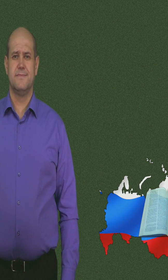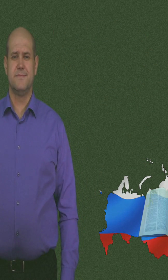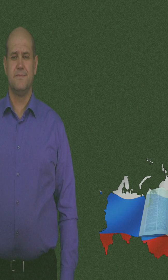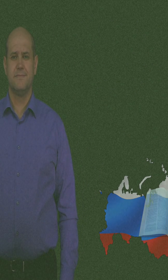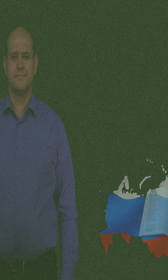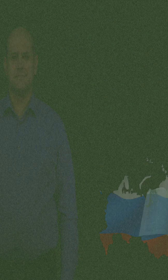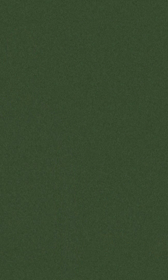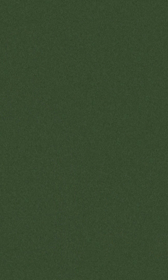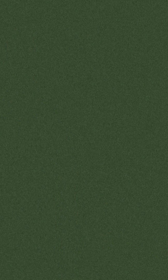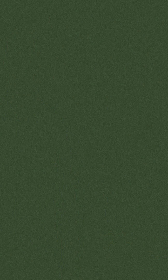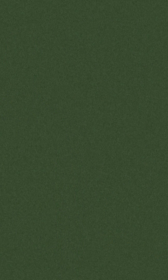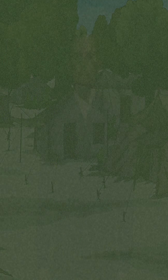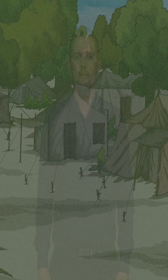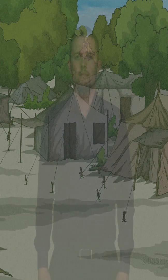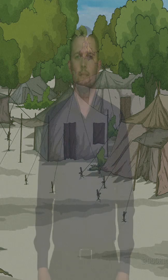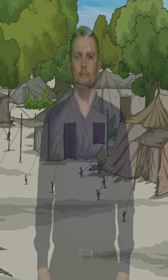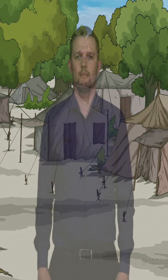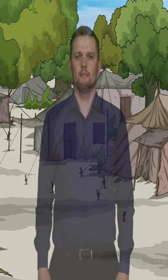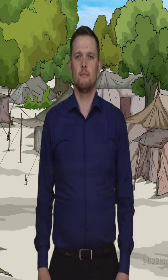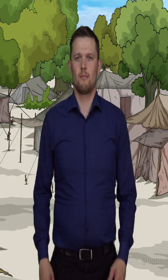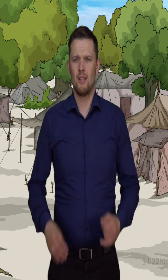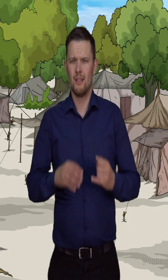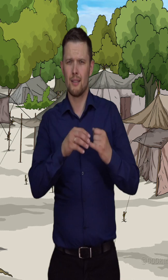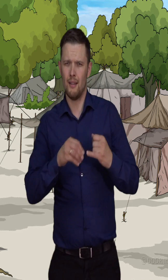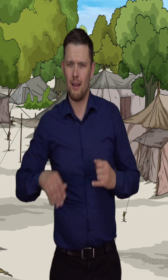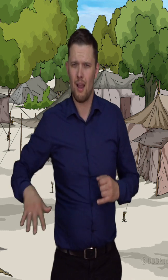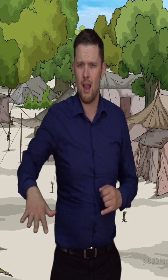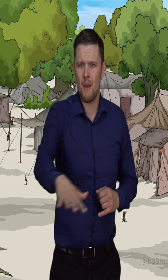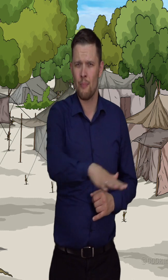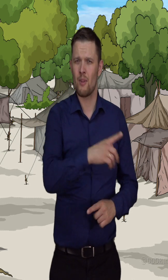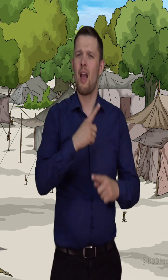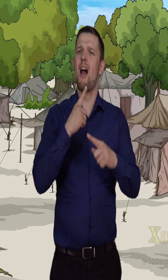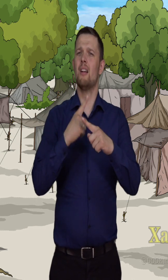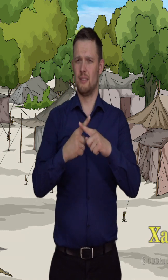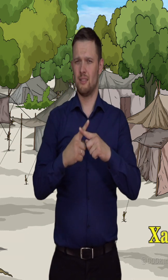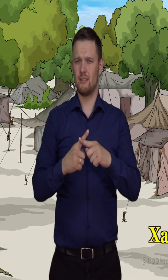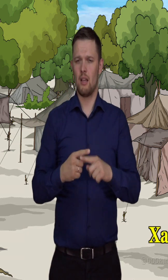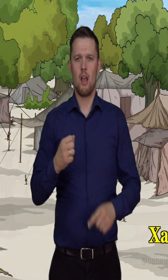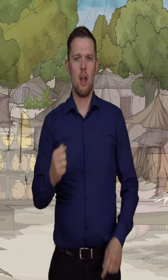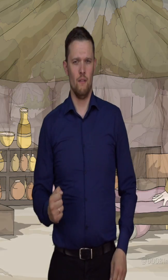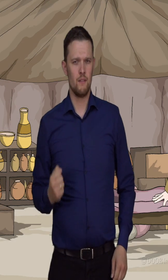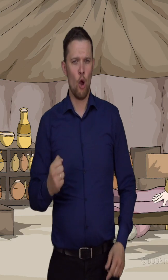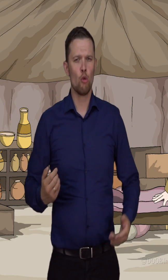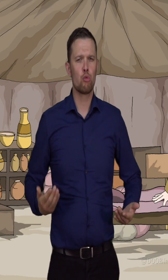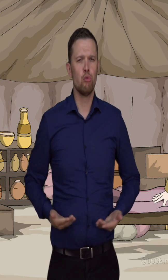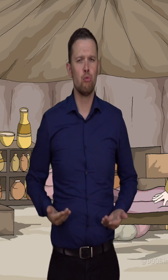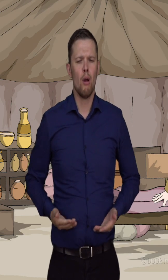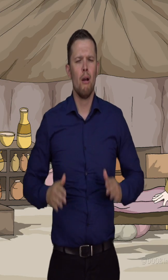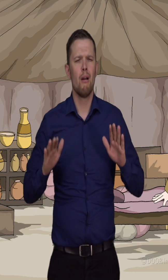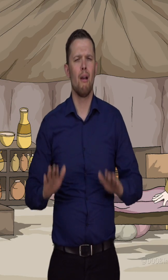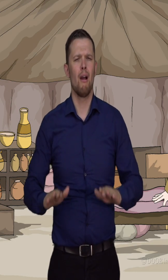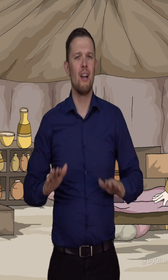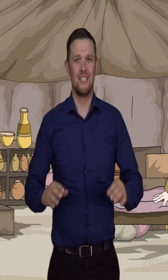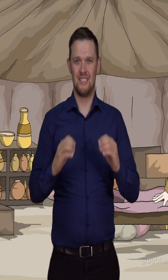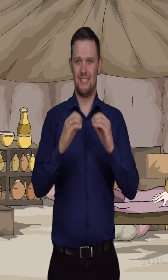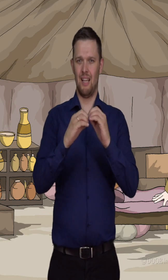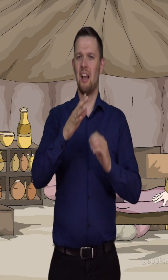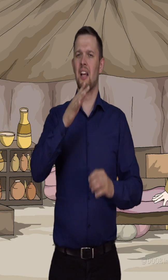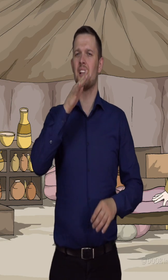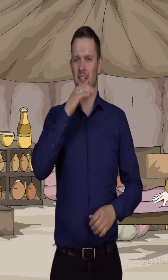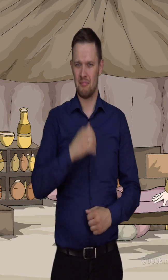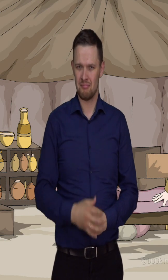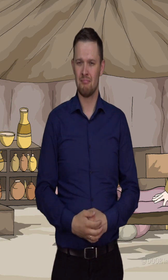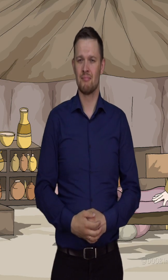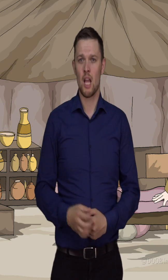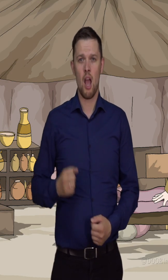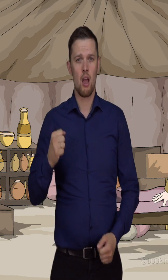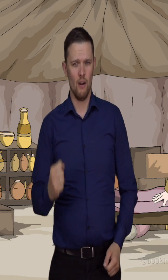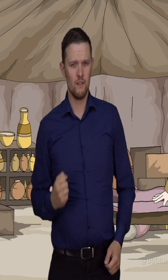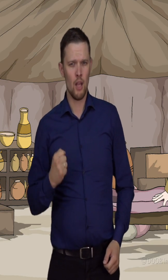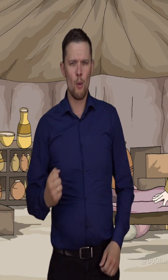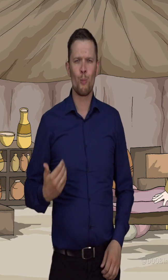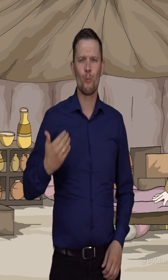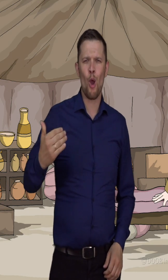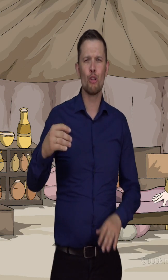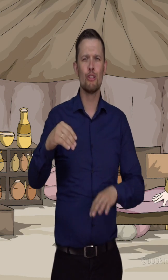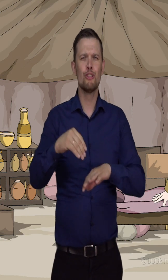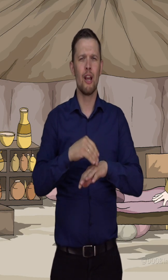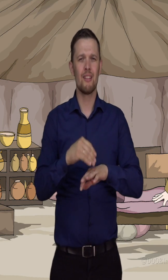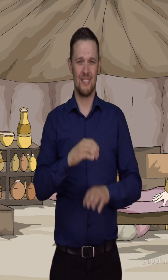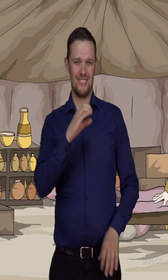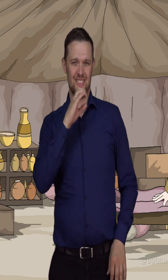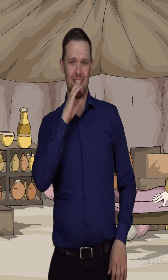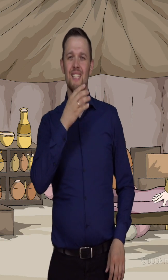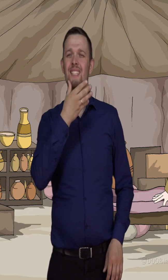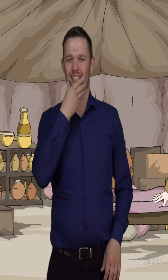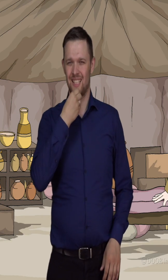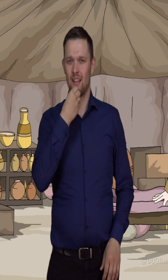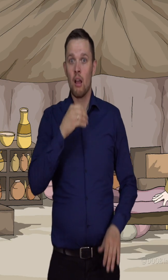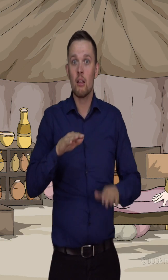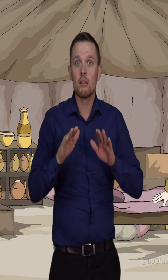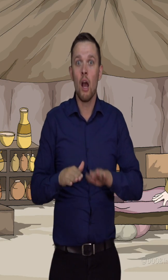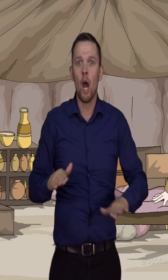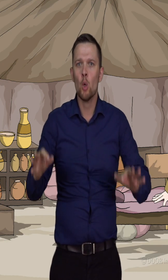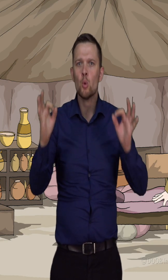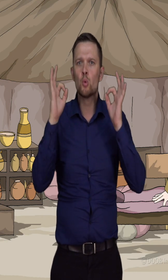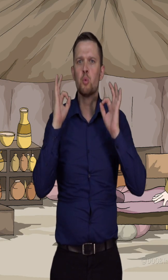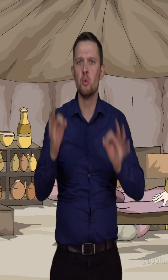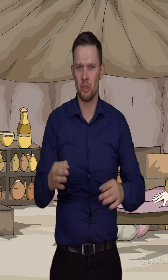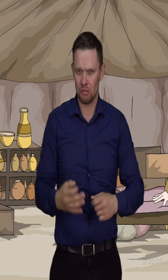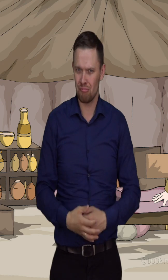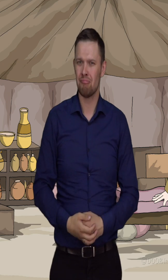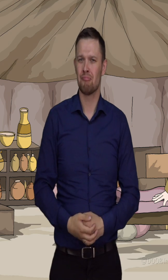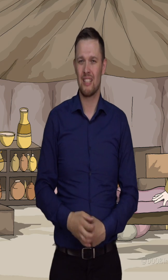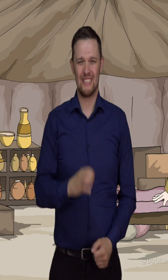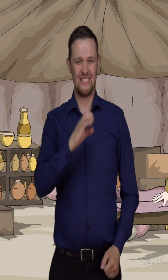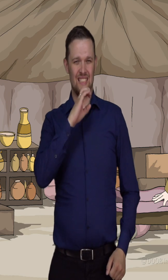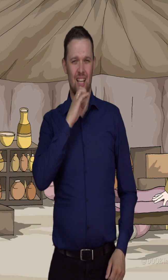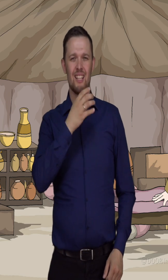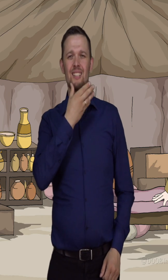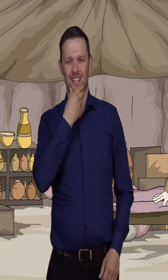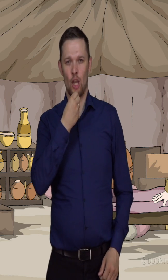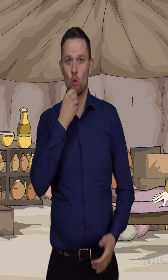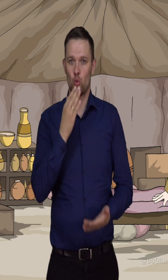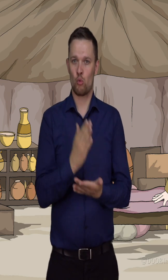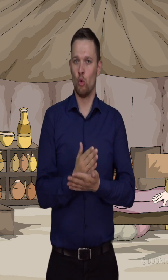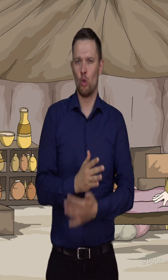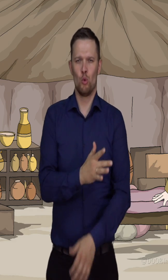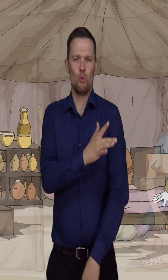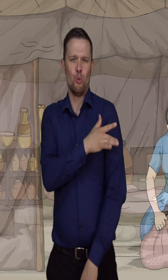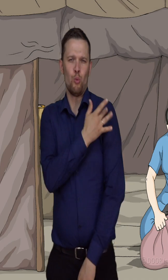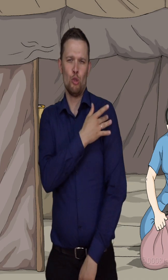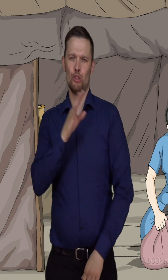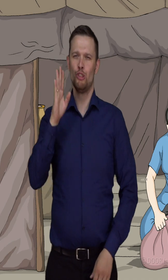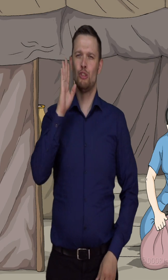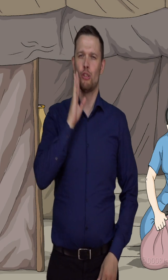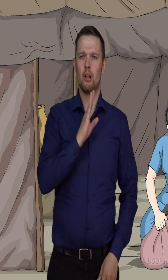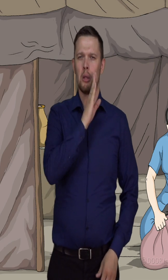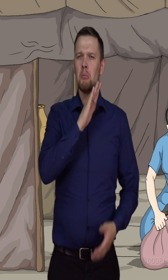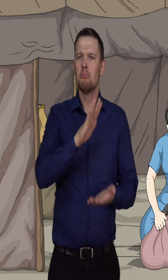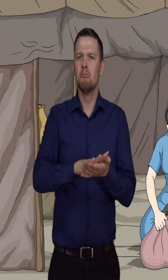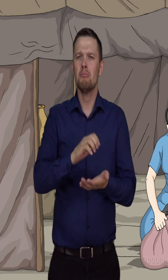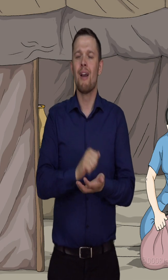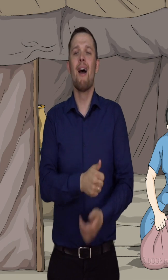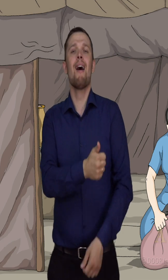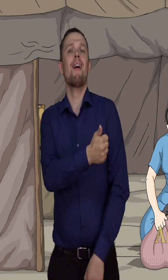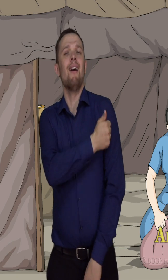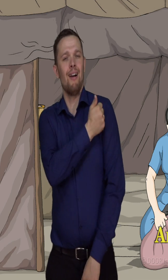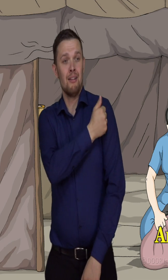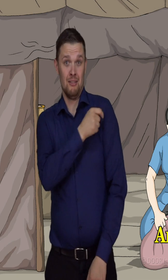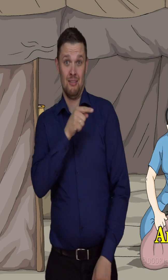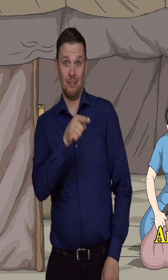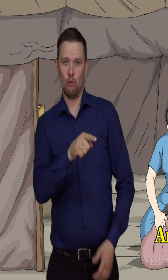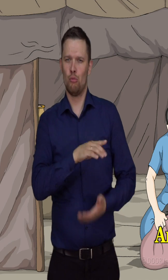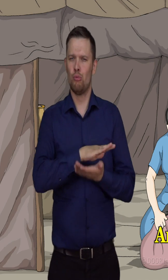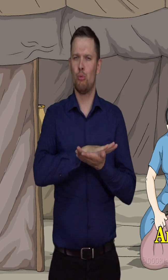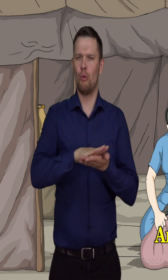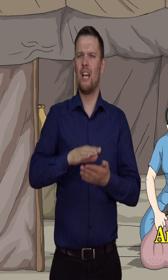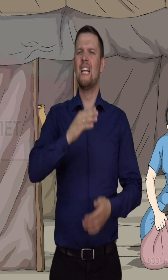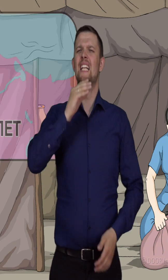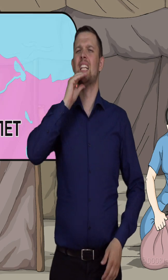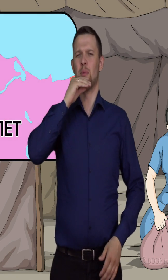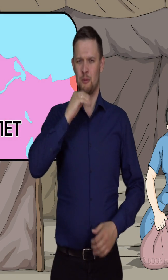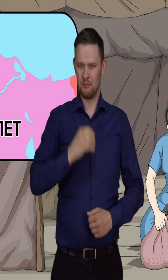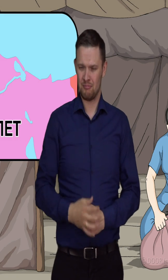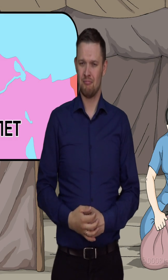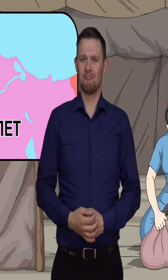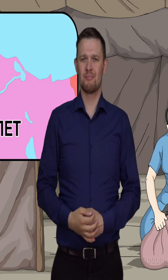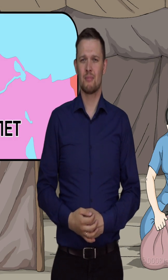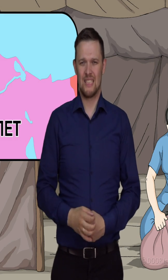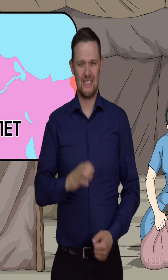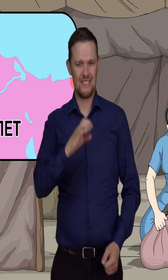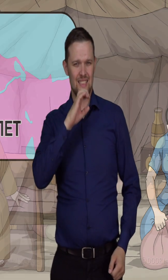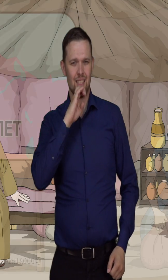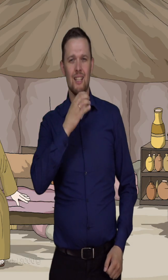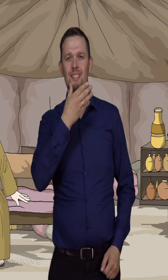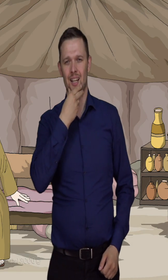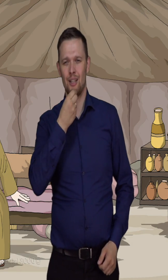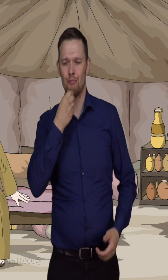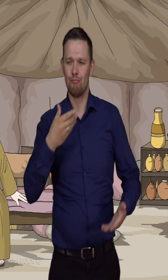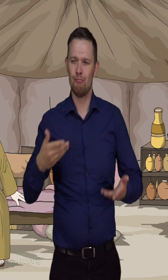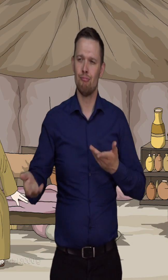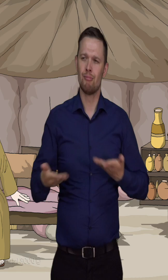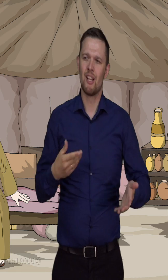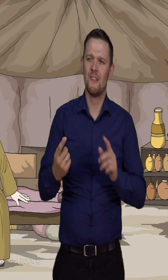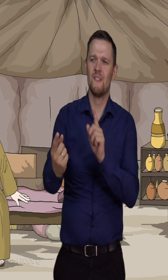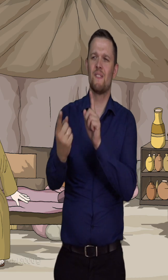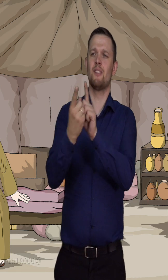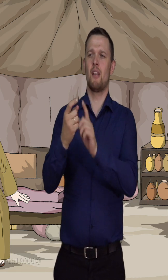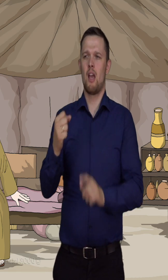Now Abram’s wife Sarai had borne him no children, but she had an Egyptian maidservant named Hagar.